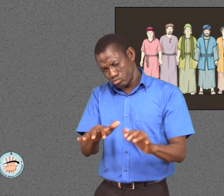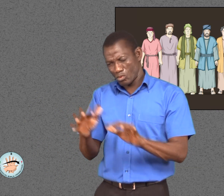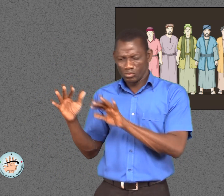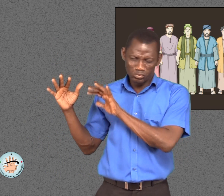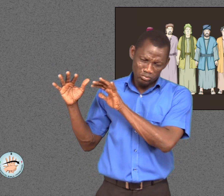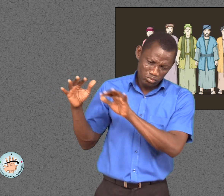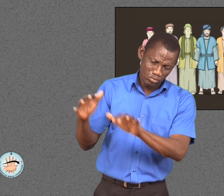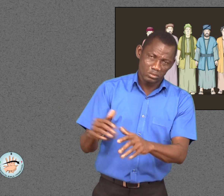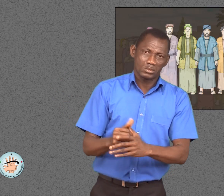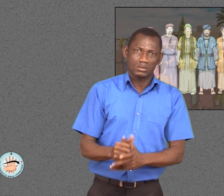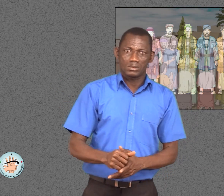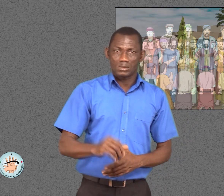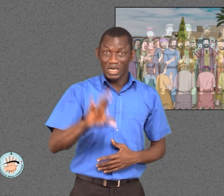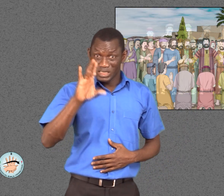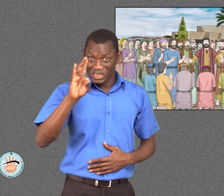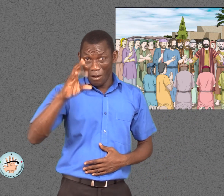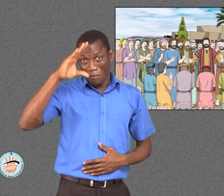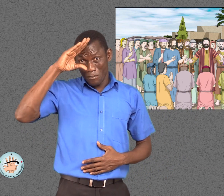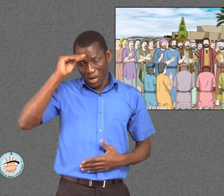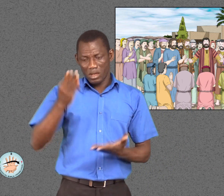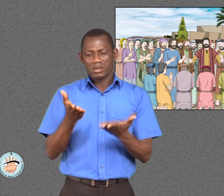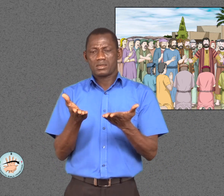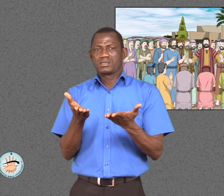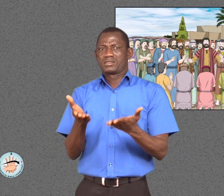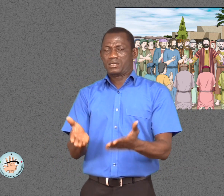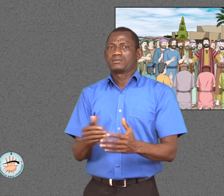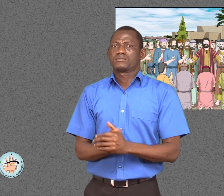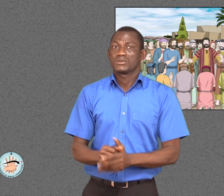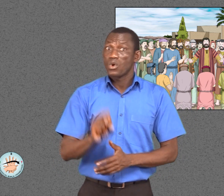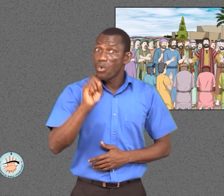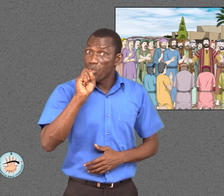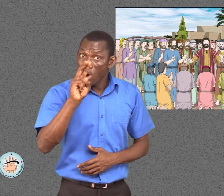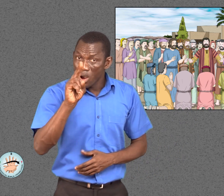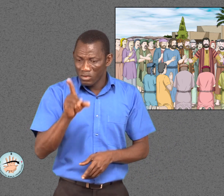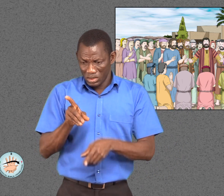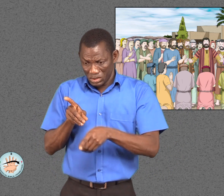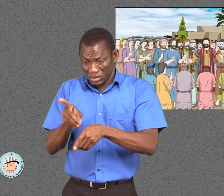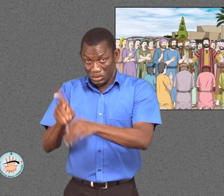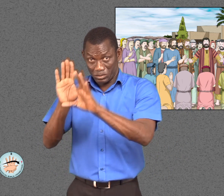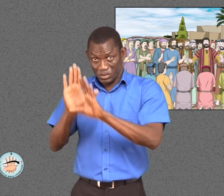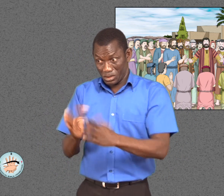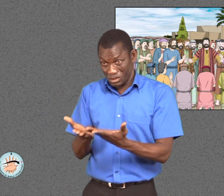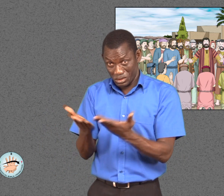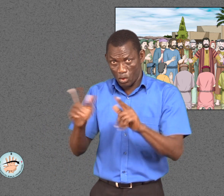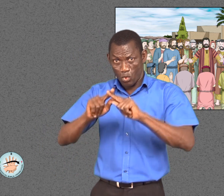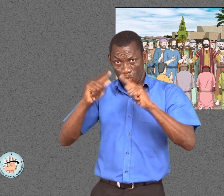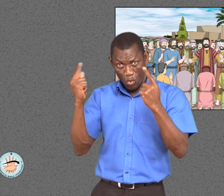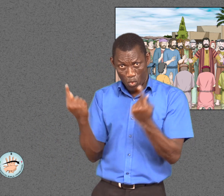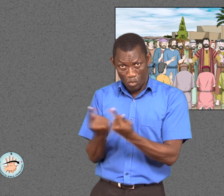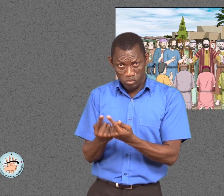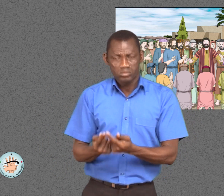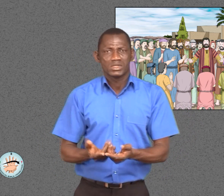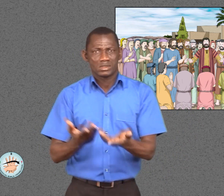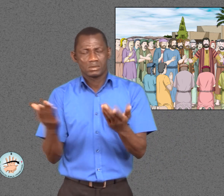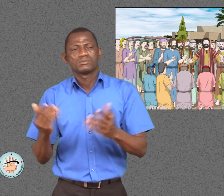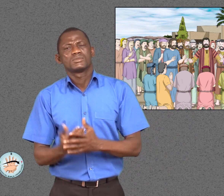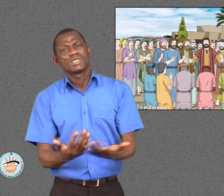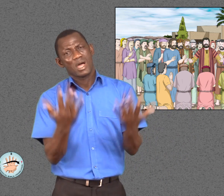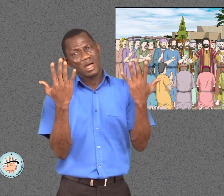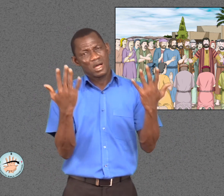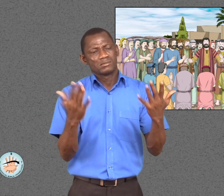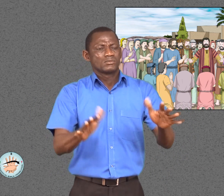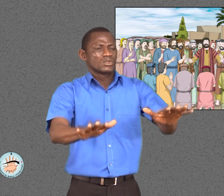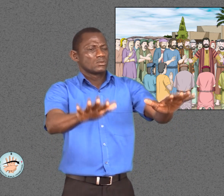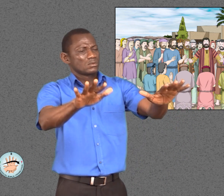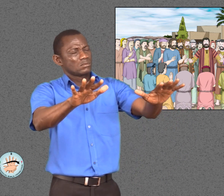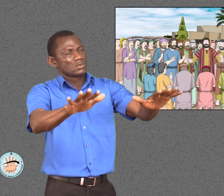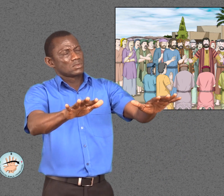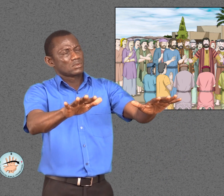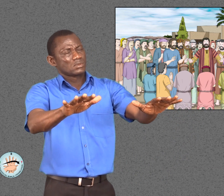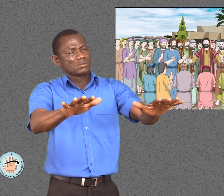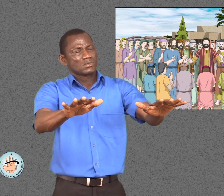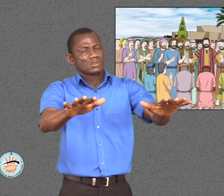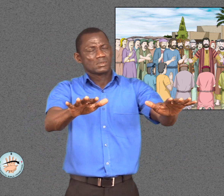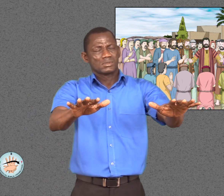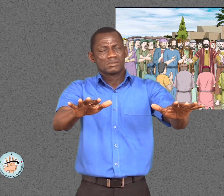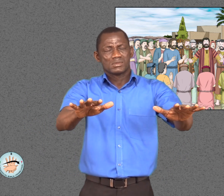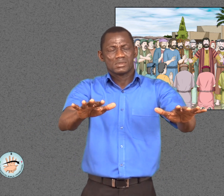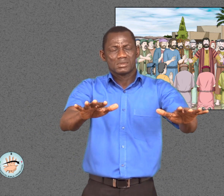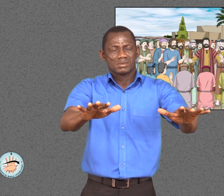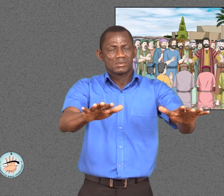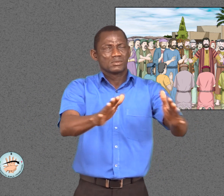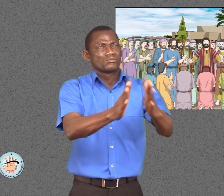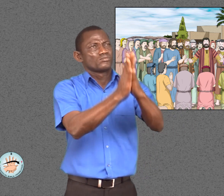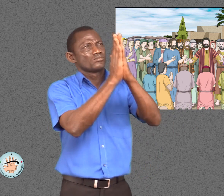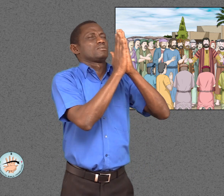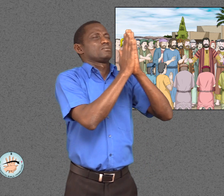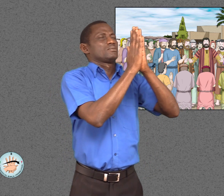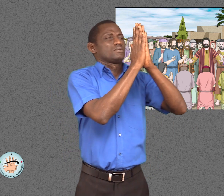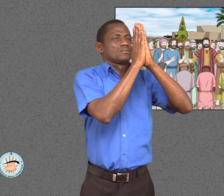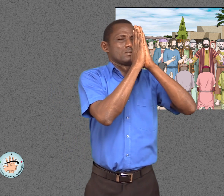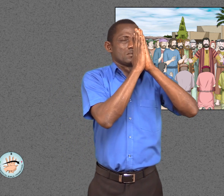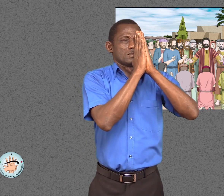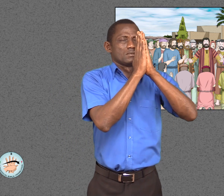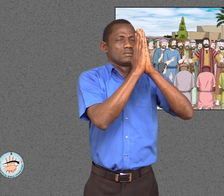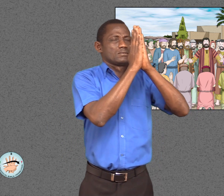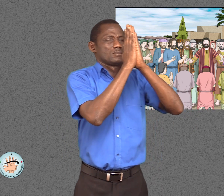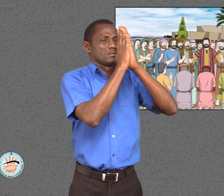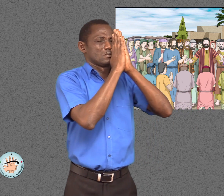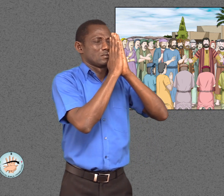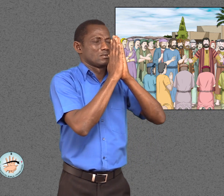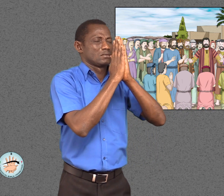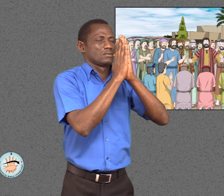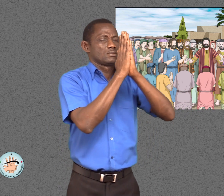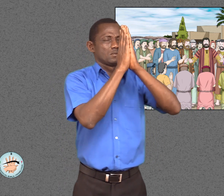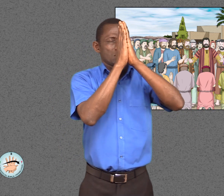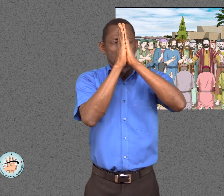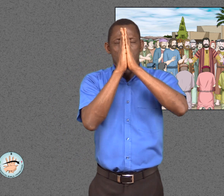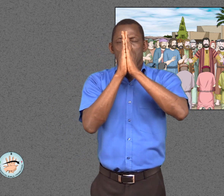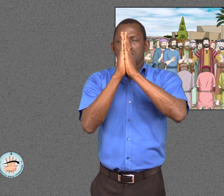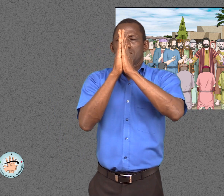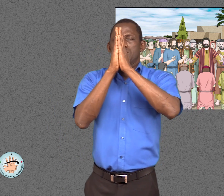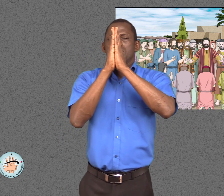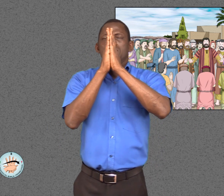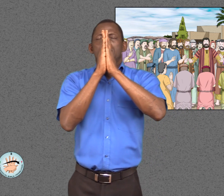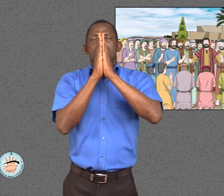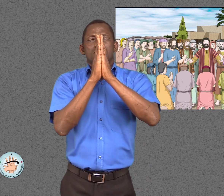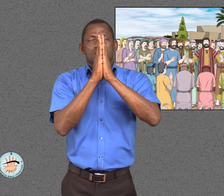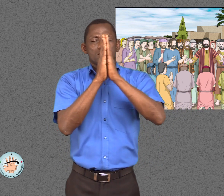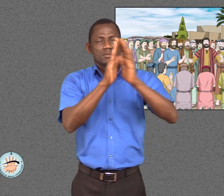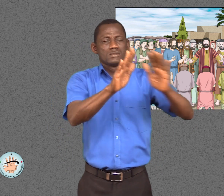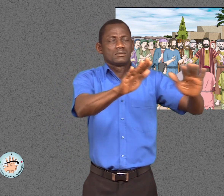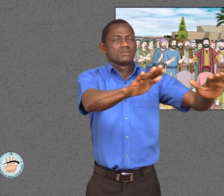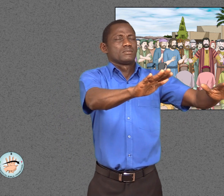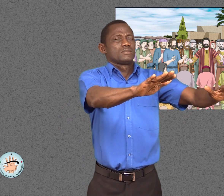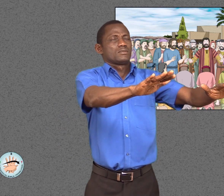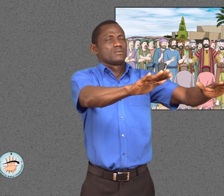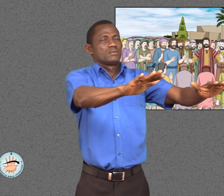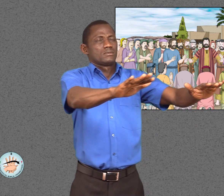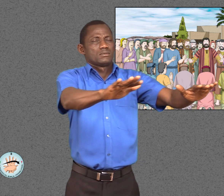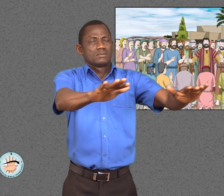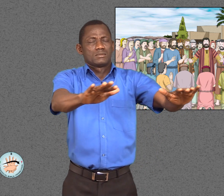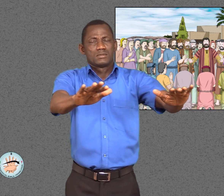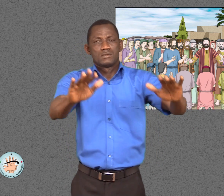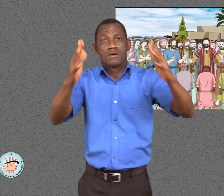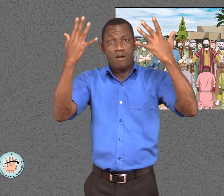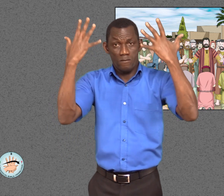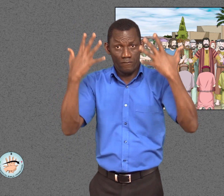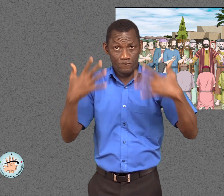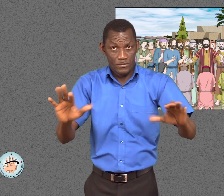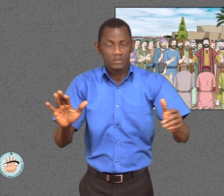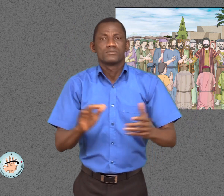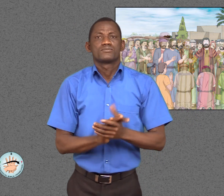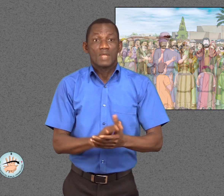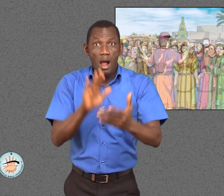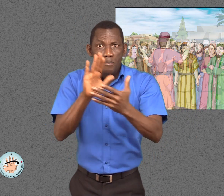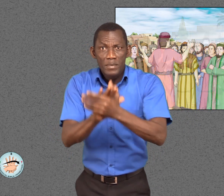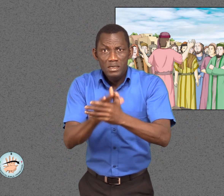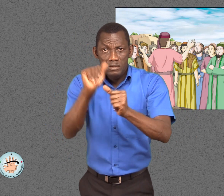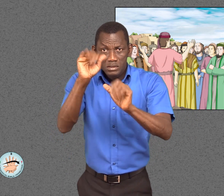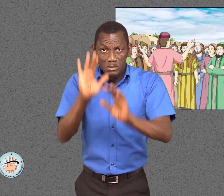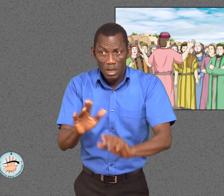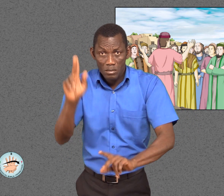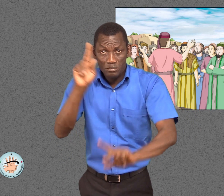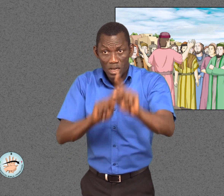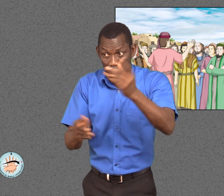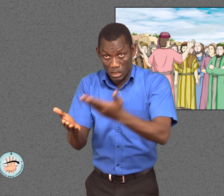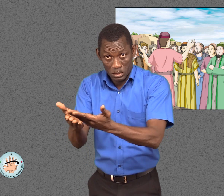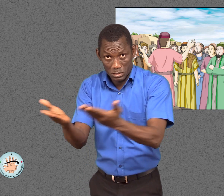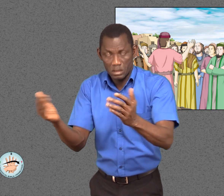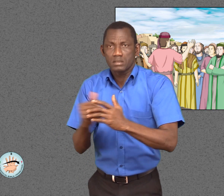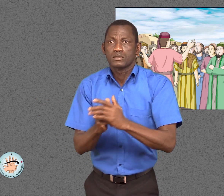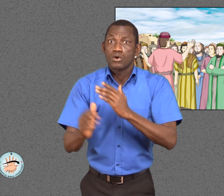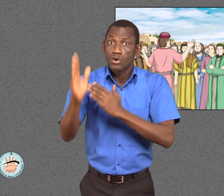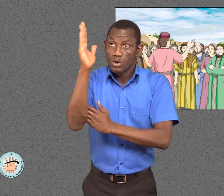They presented these seven to the apostles, who prayed and laid their hands on them.